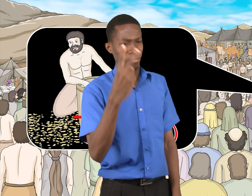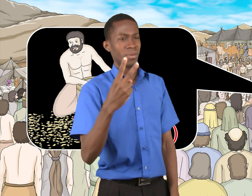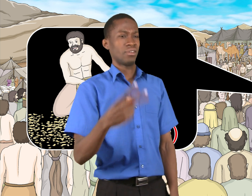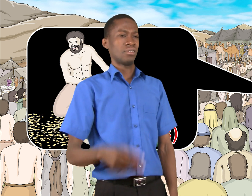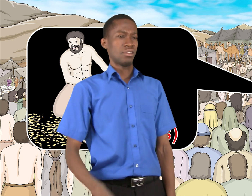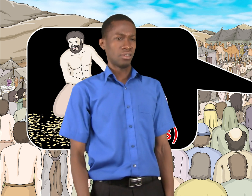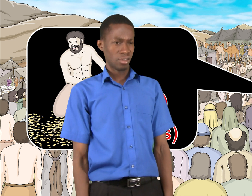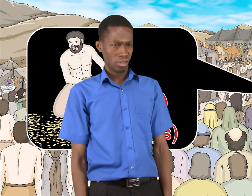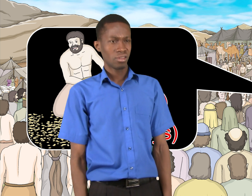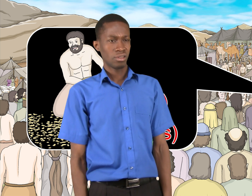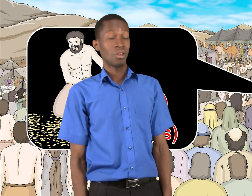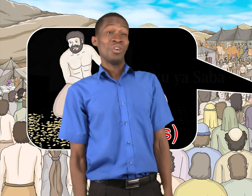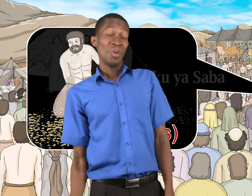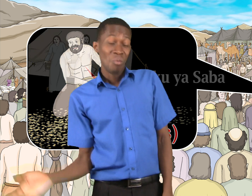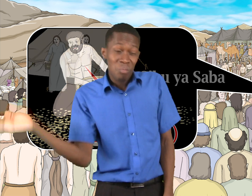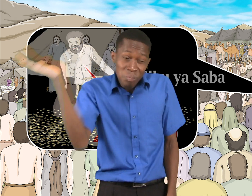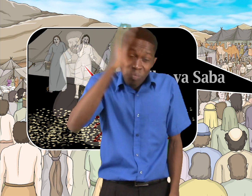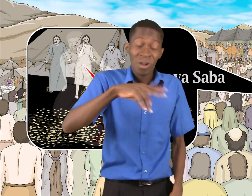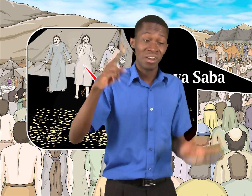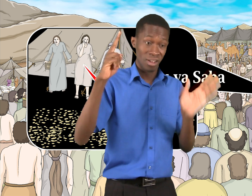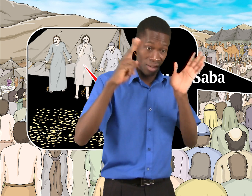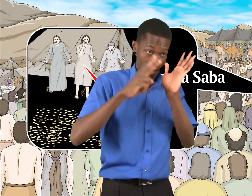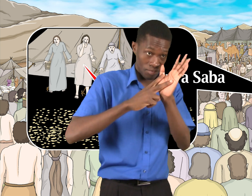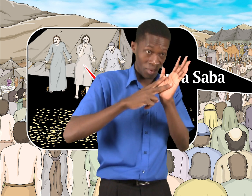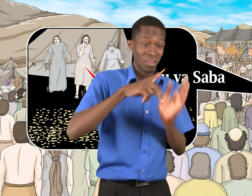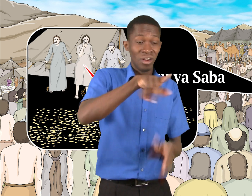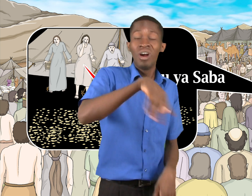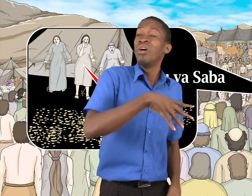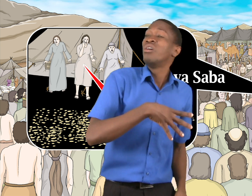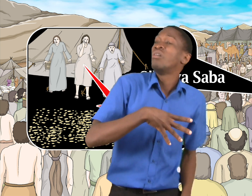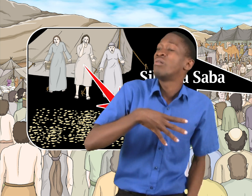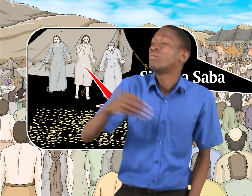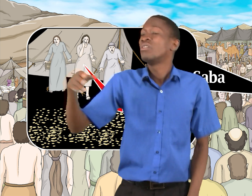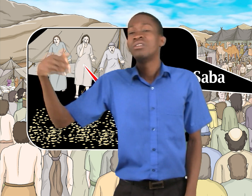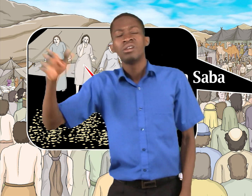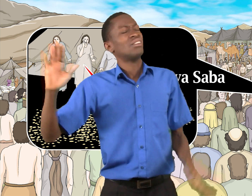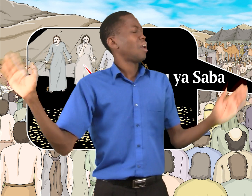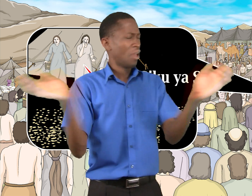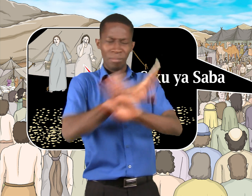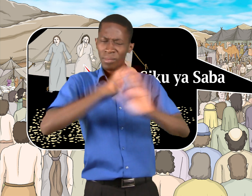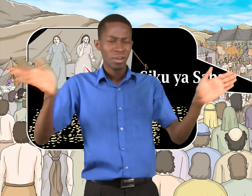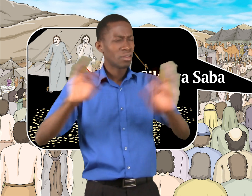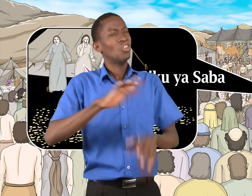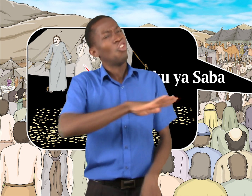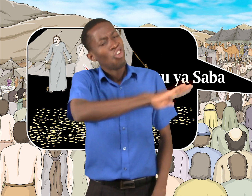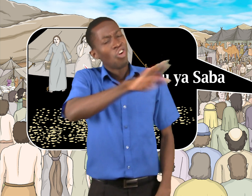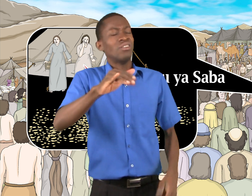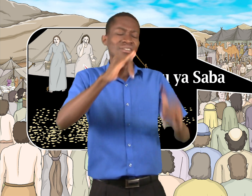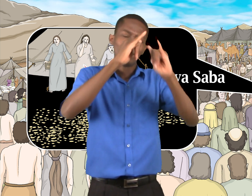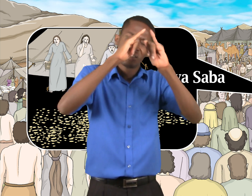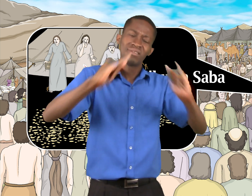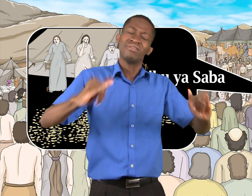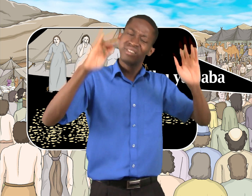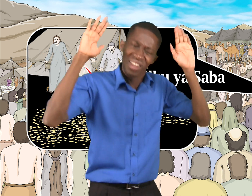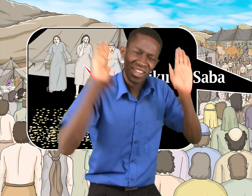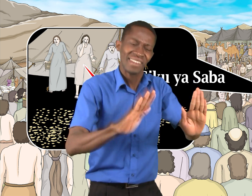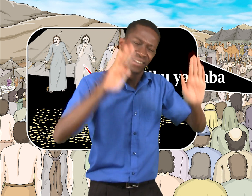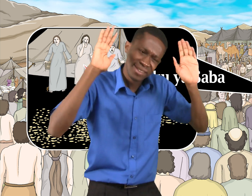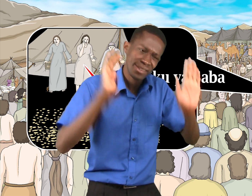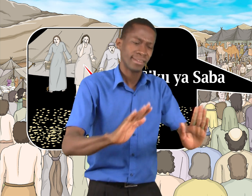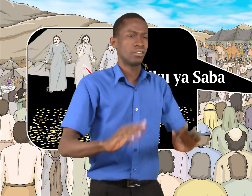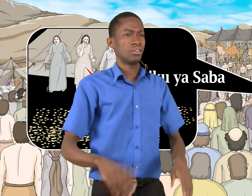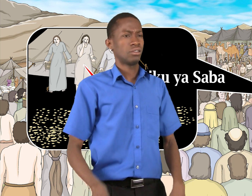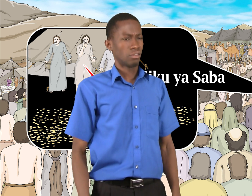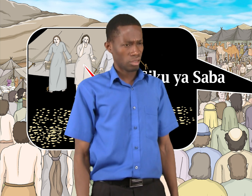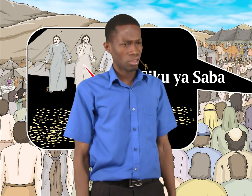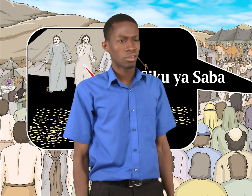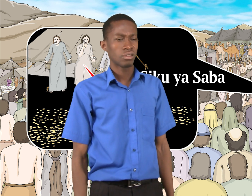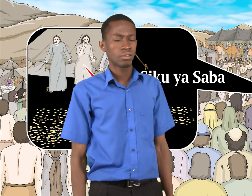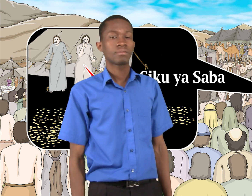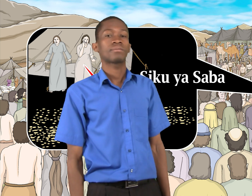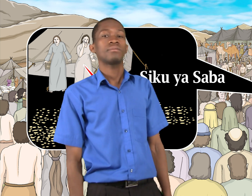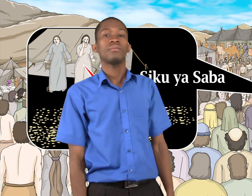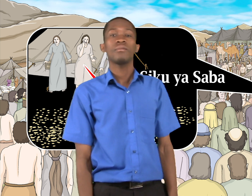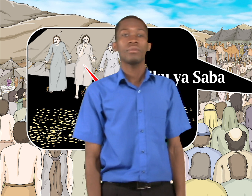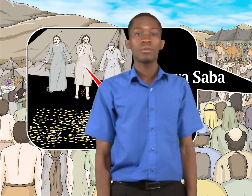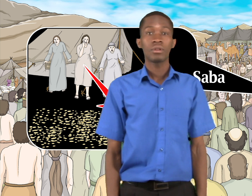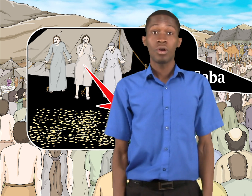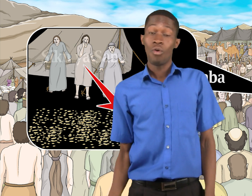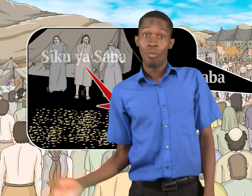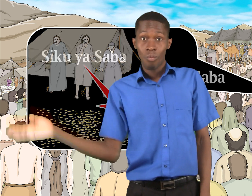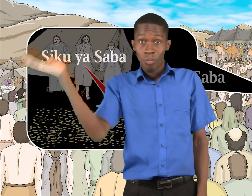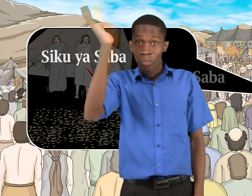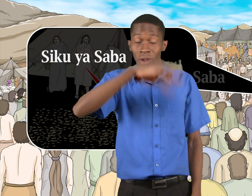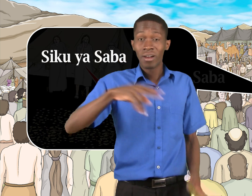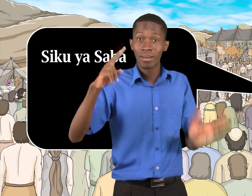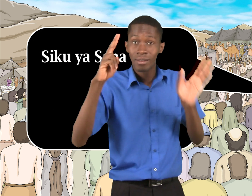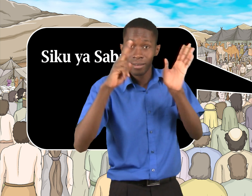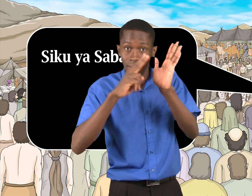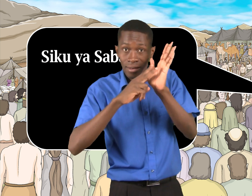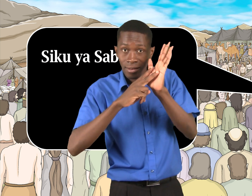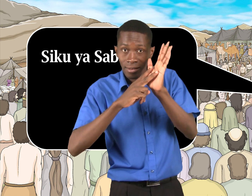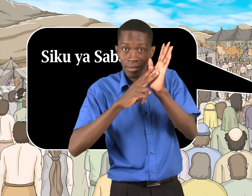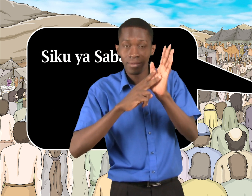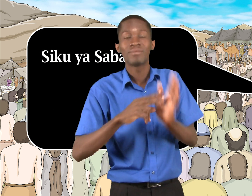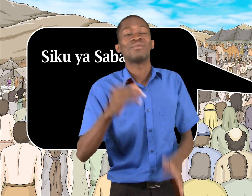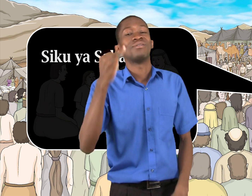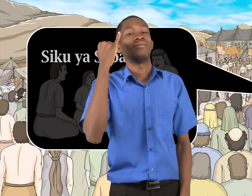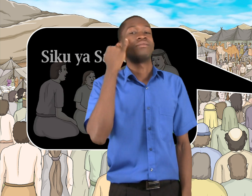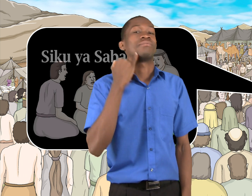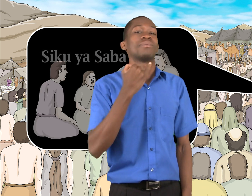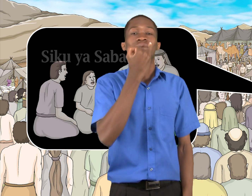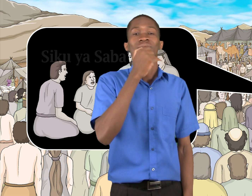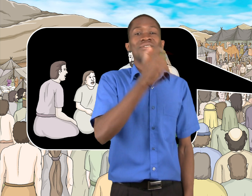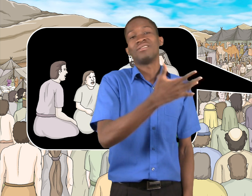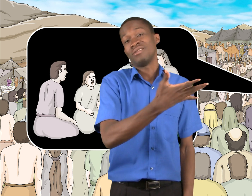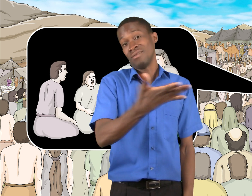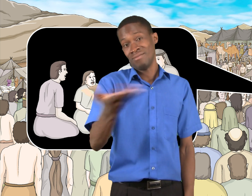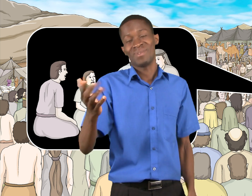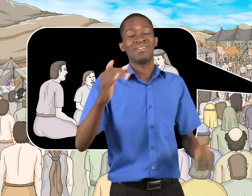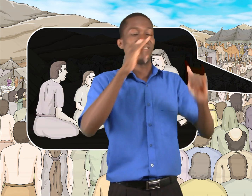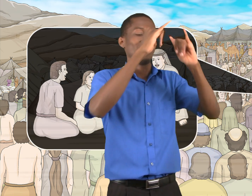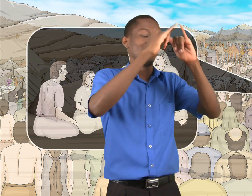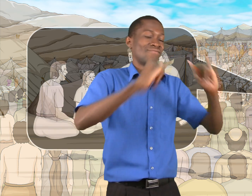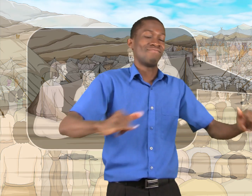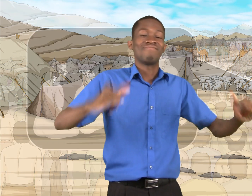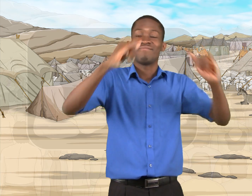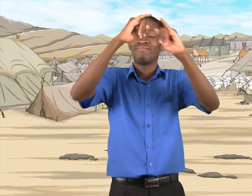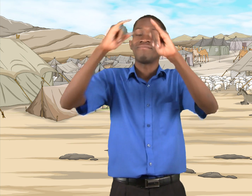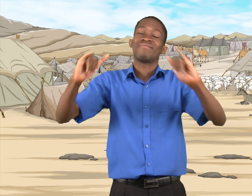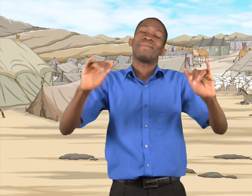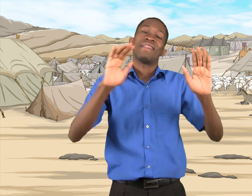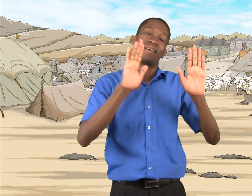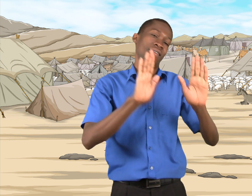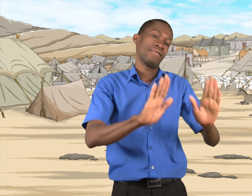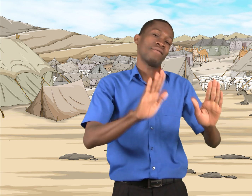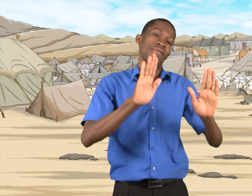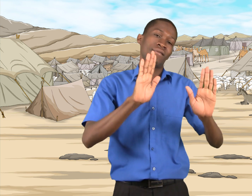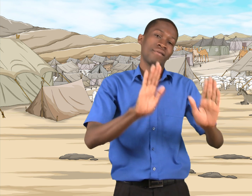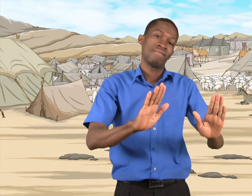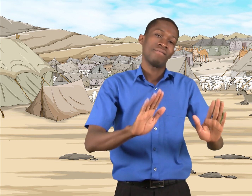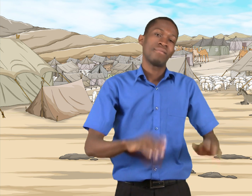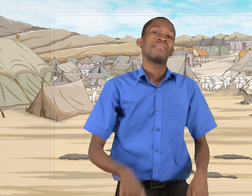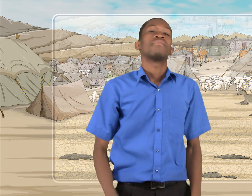On the seventh day, everyone must stay where he is; no one may leave his place.”